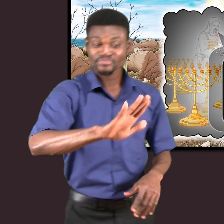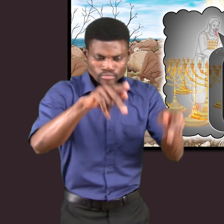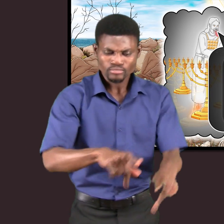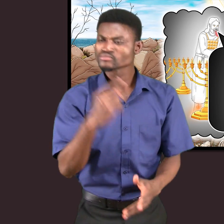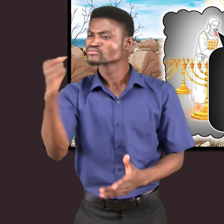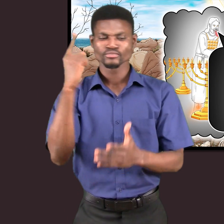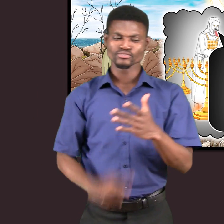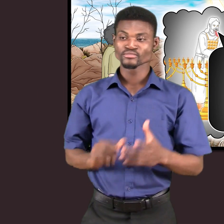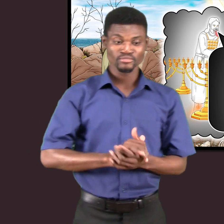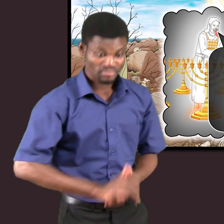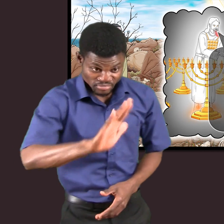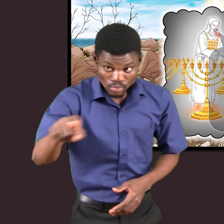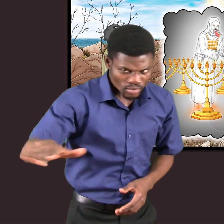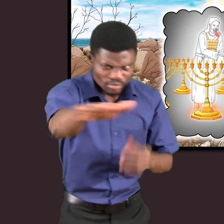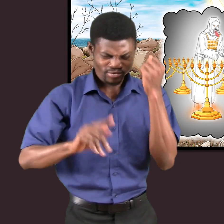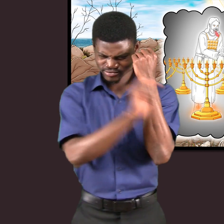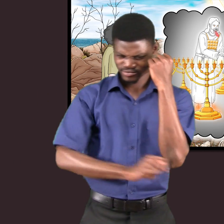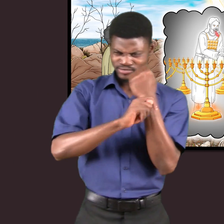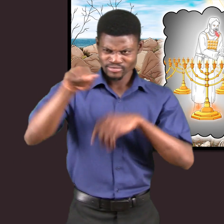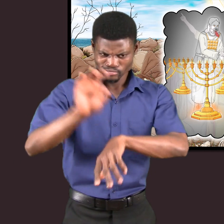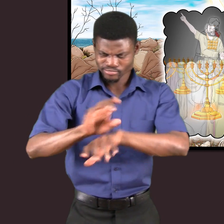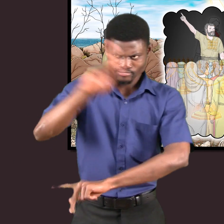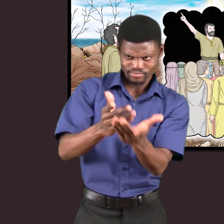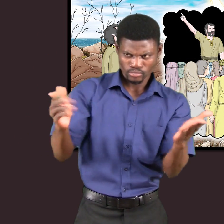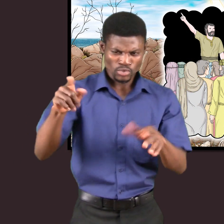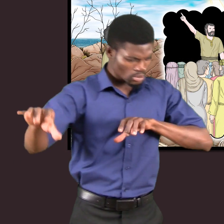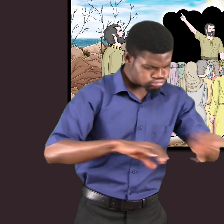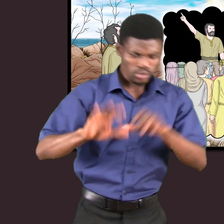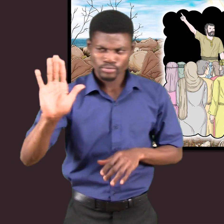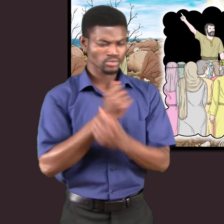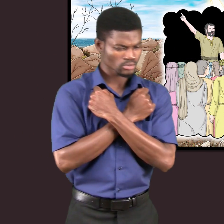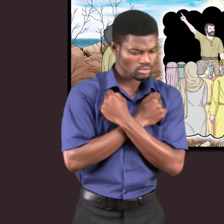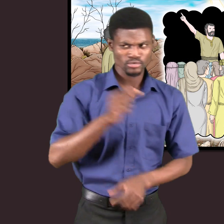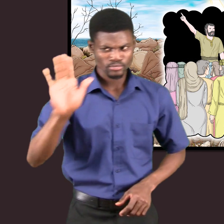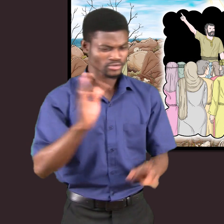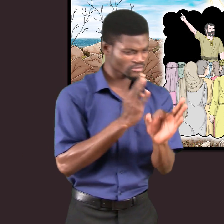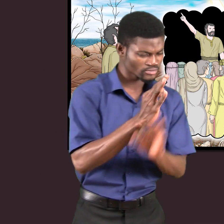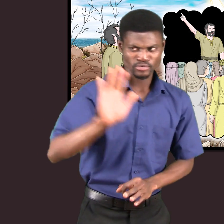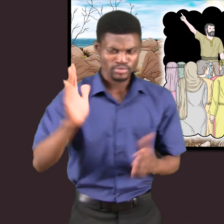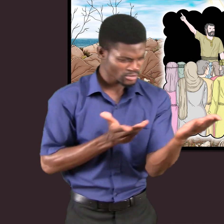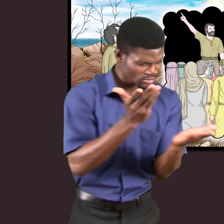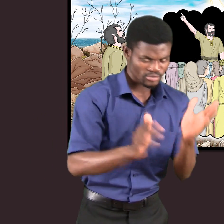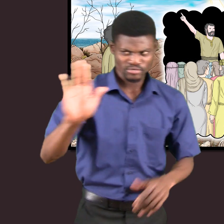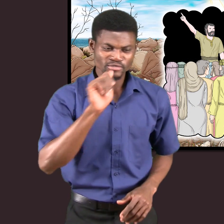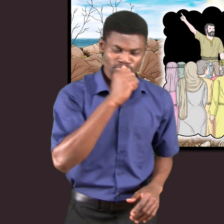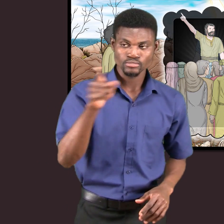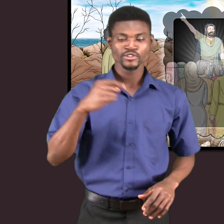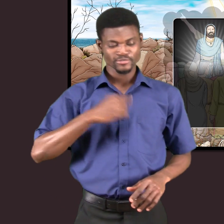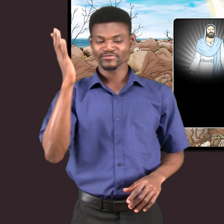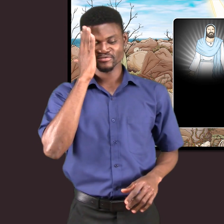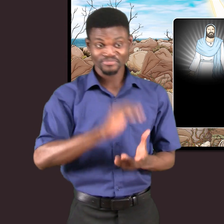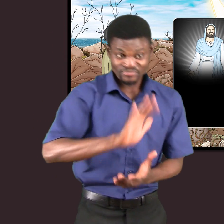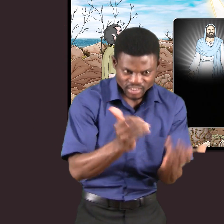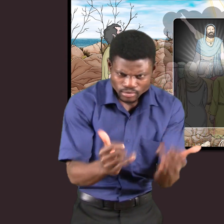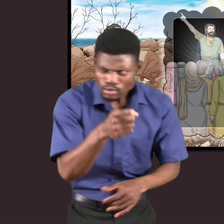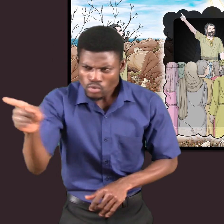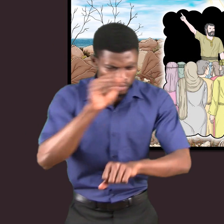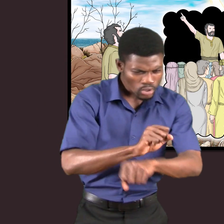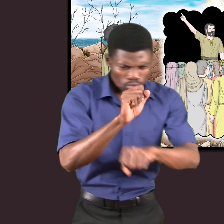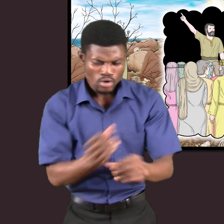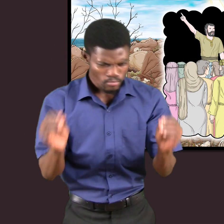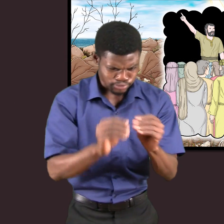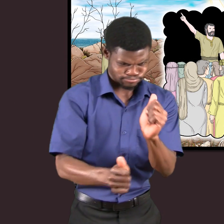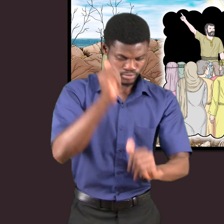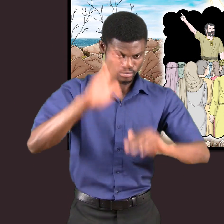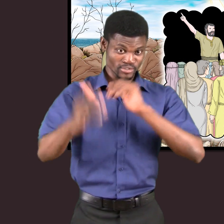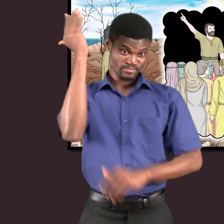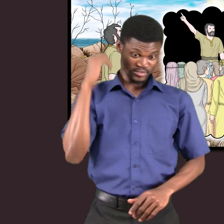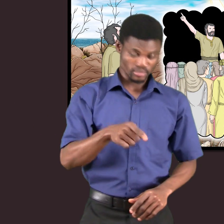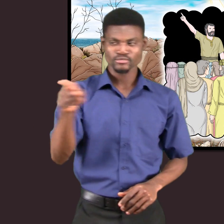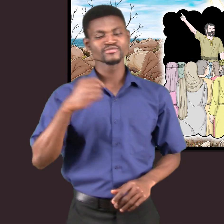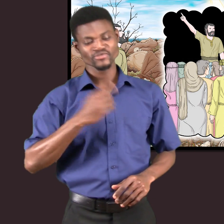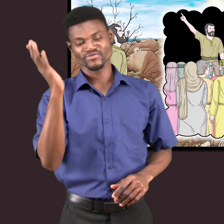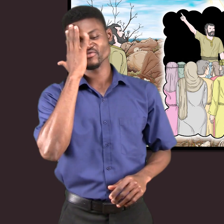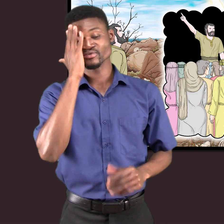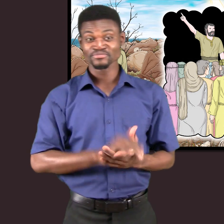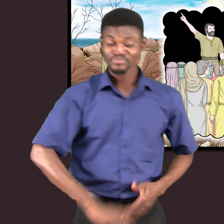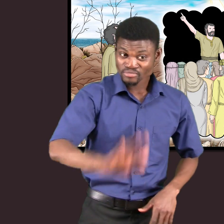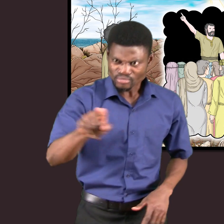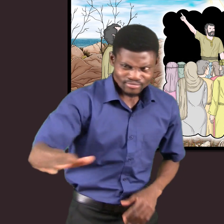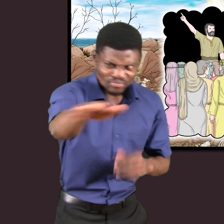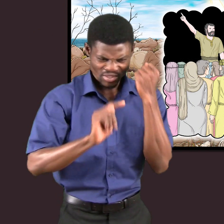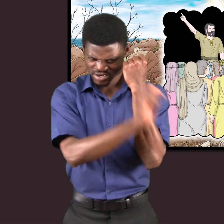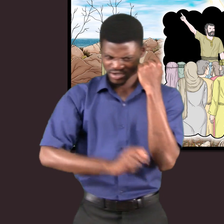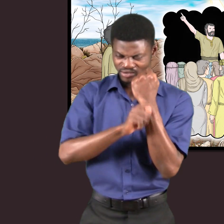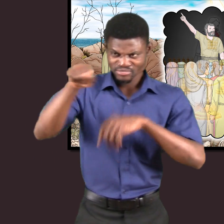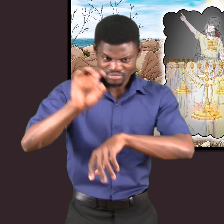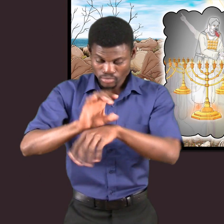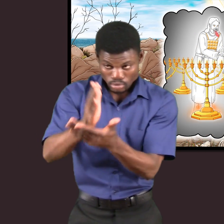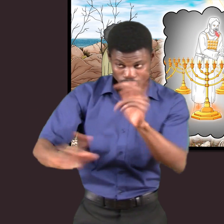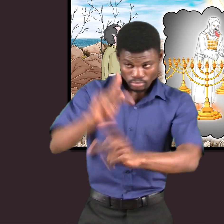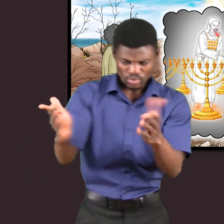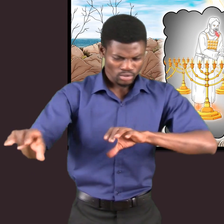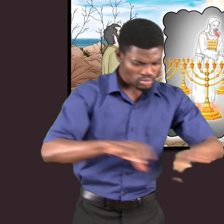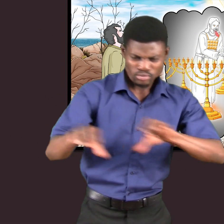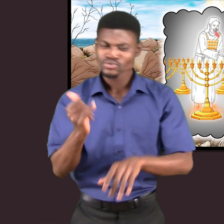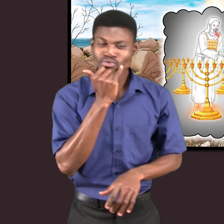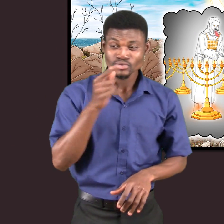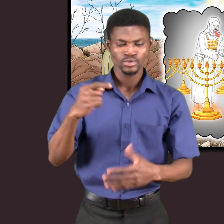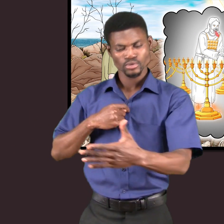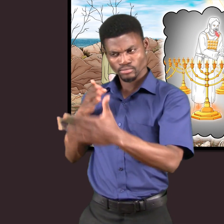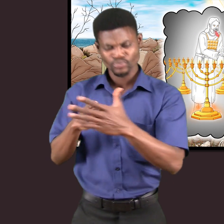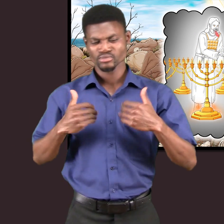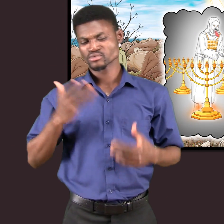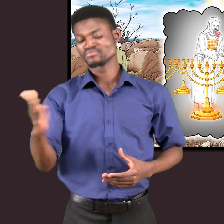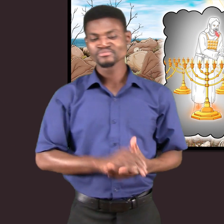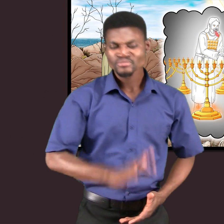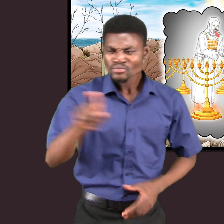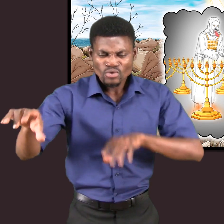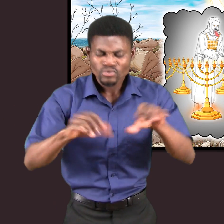I know your deeds—your love, your faith, your service, your perseverance—and your latter deeds are greater than your first.